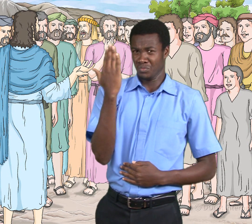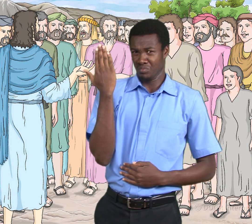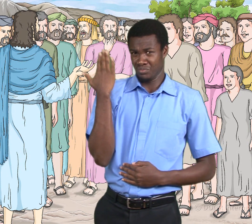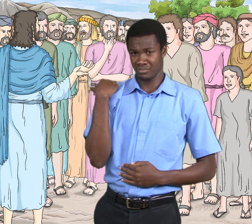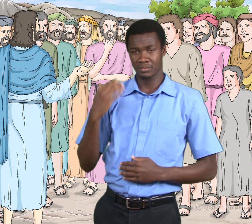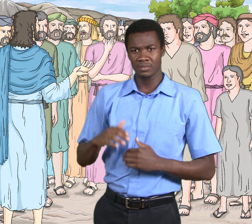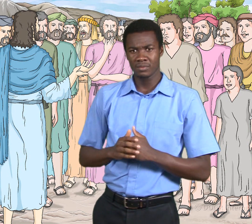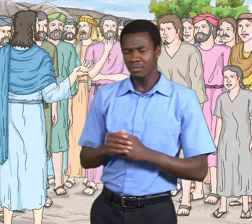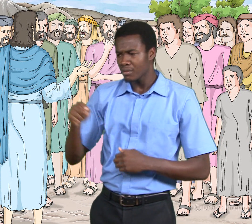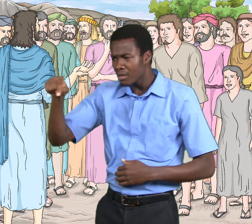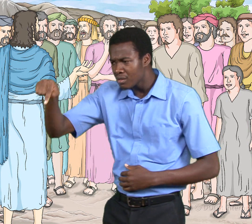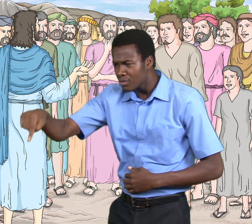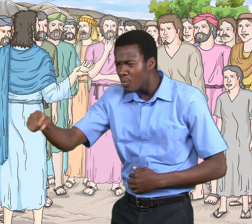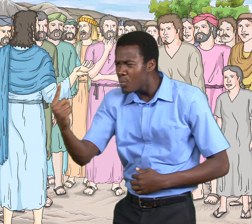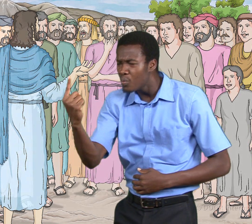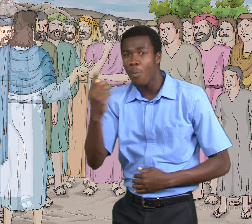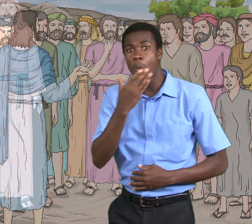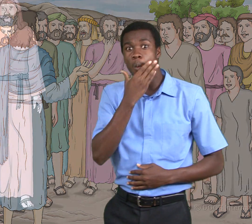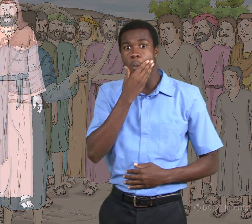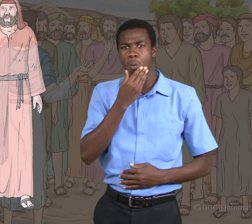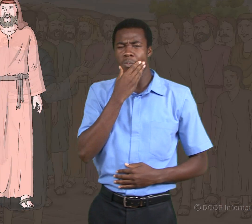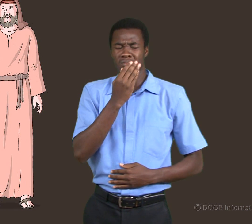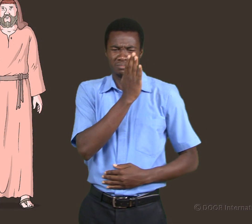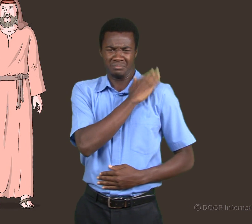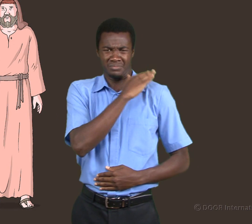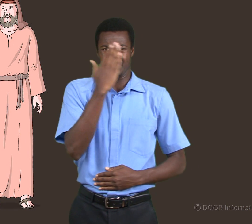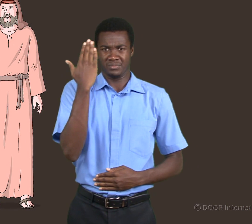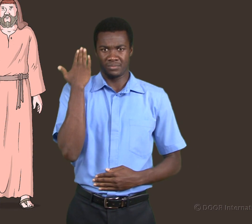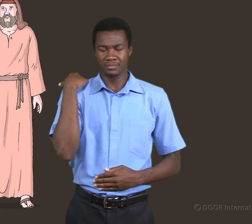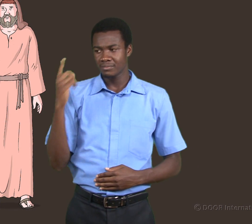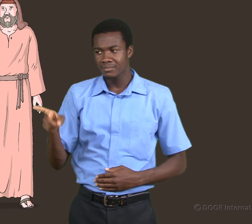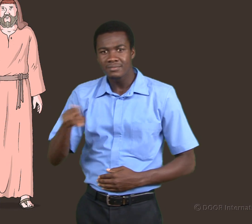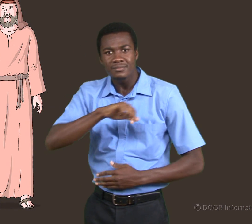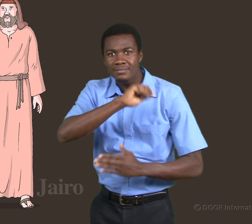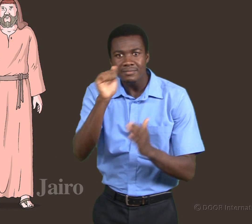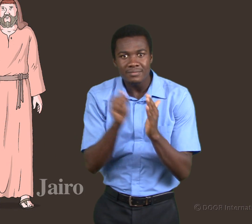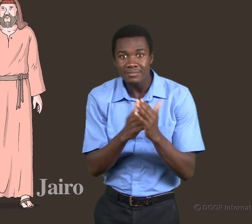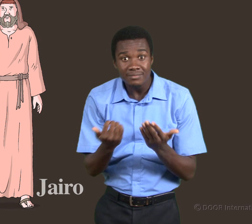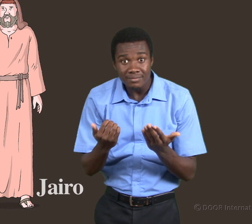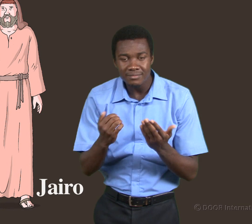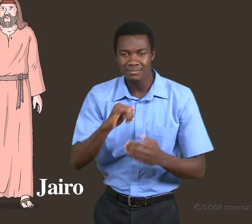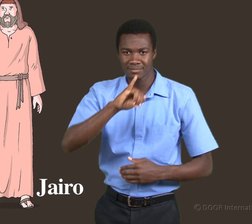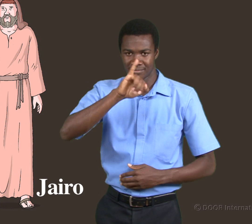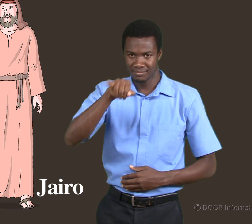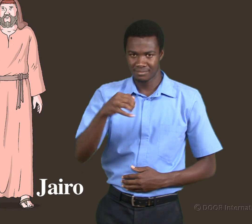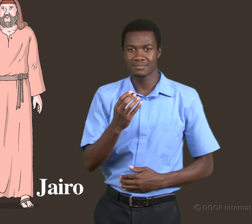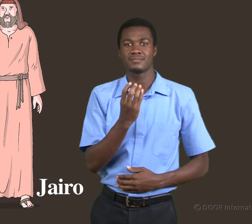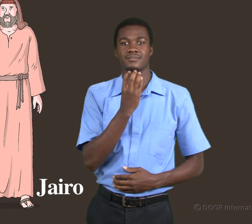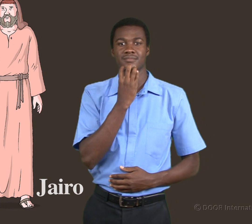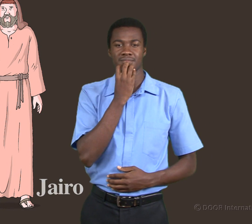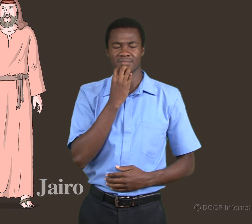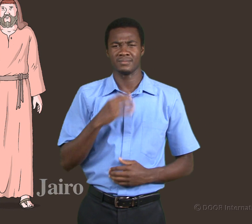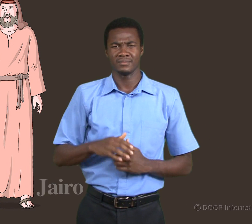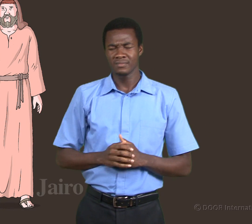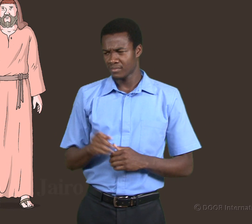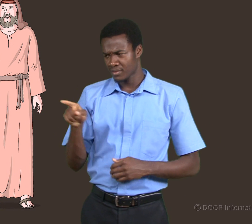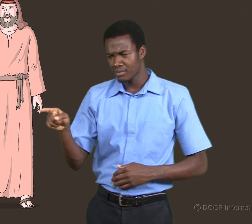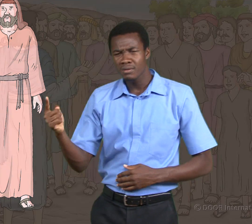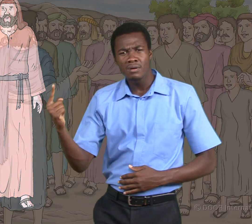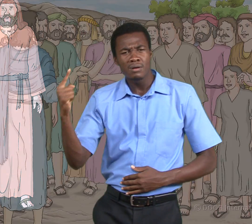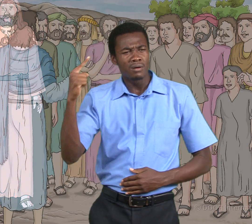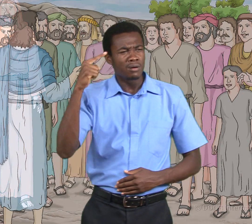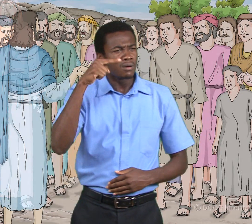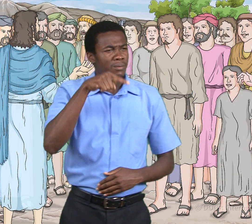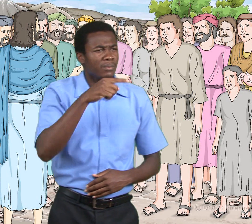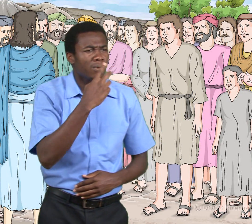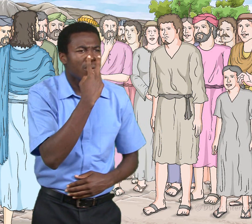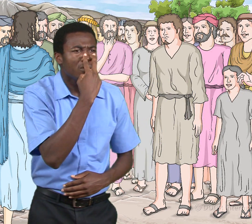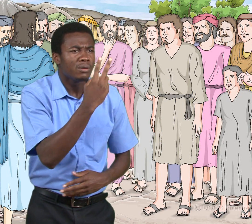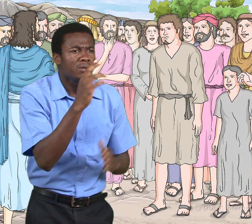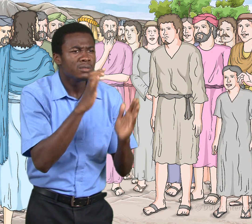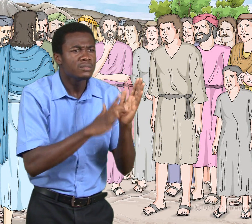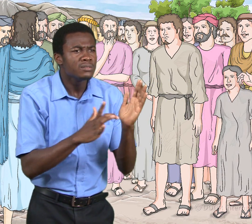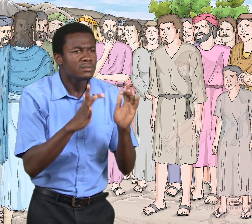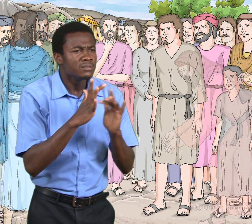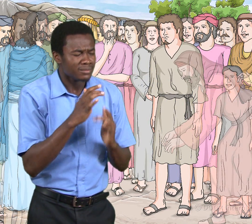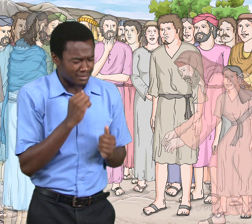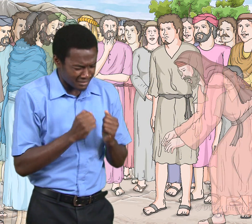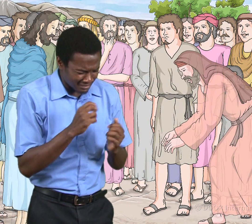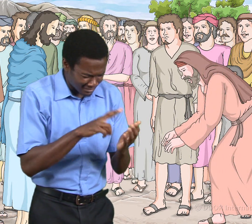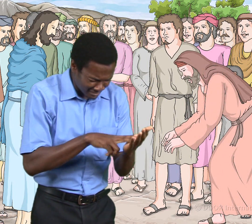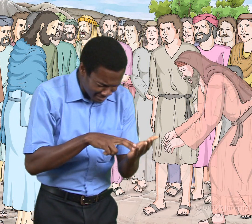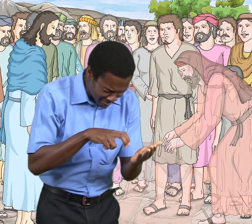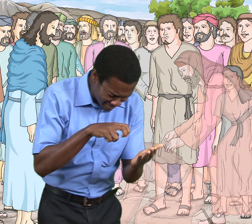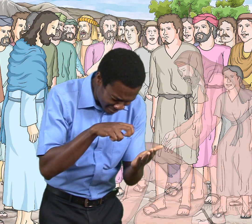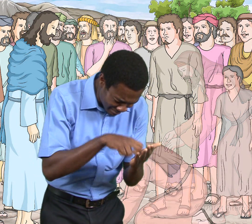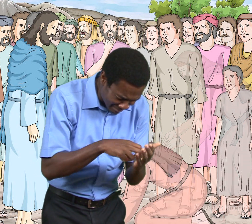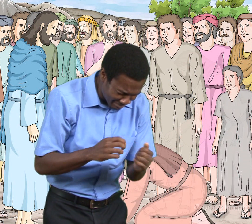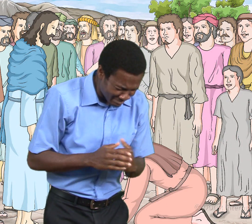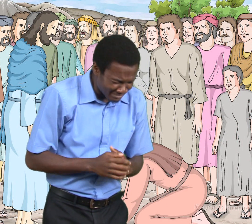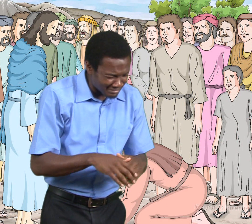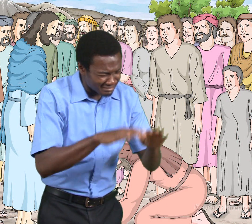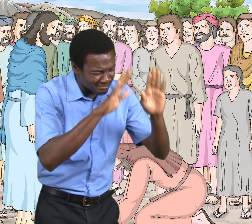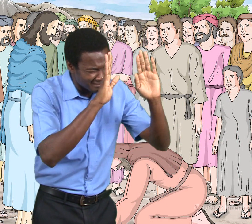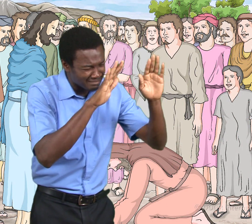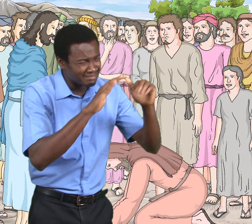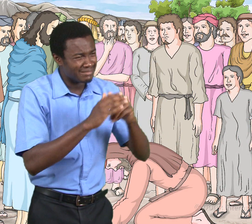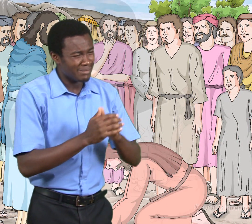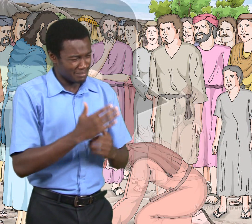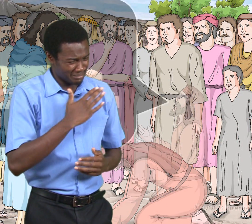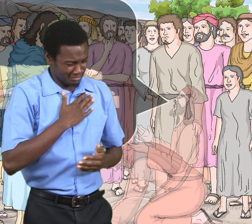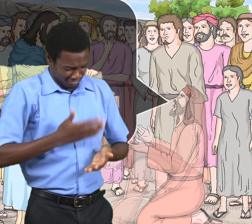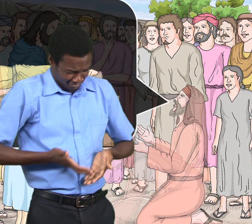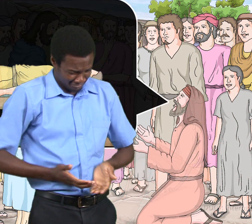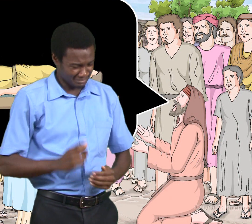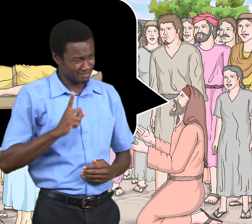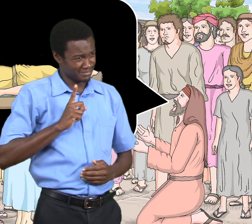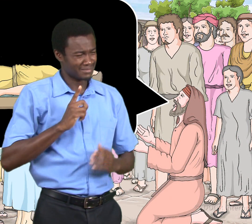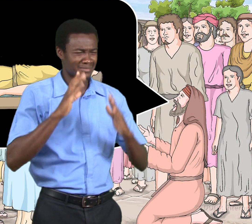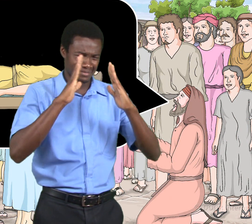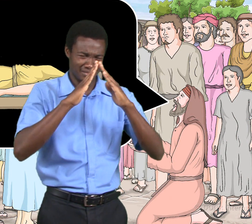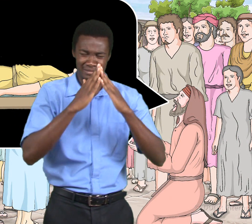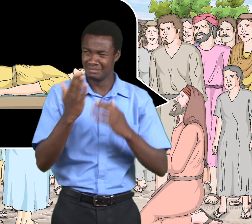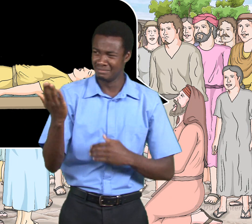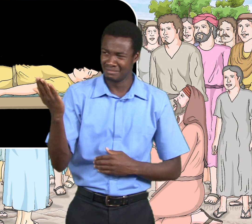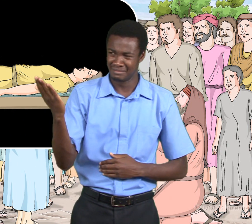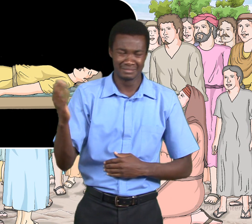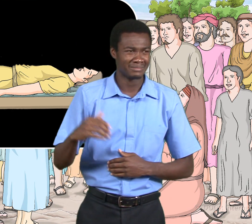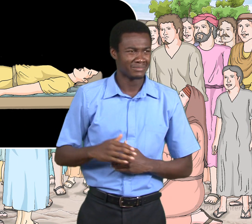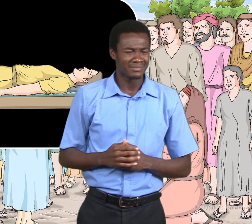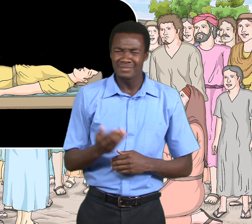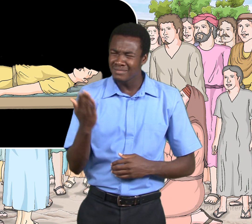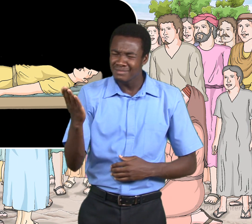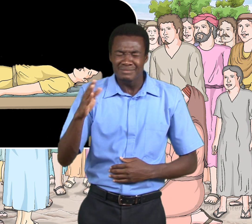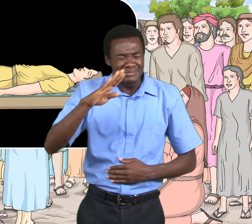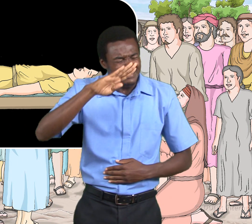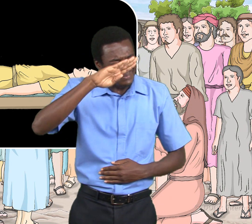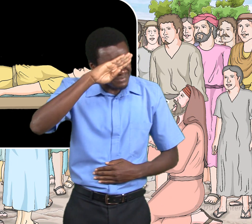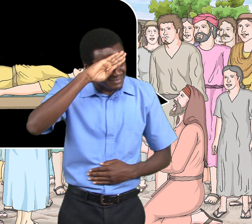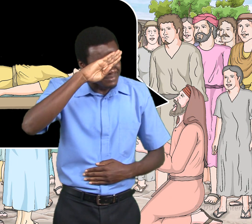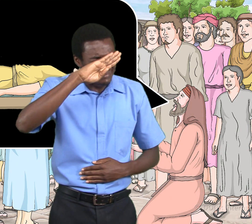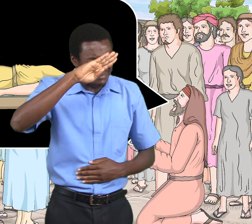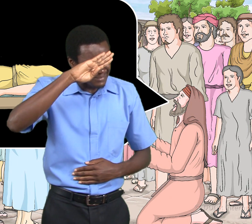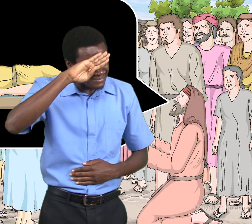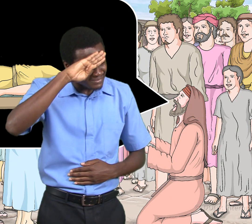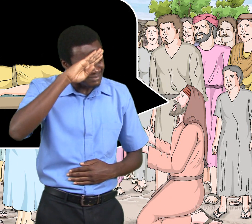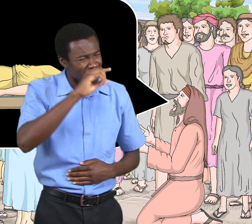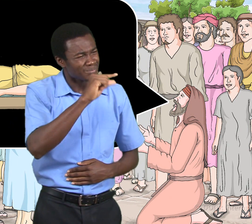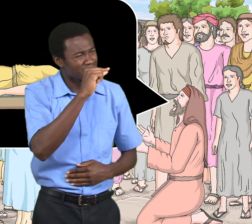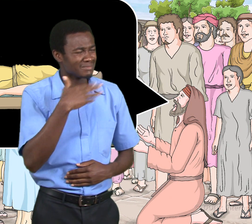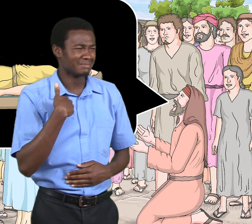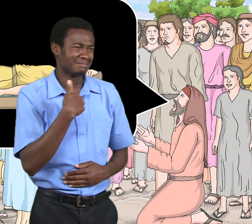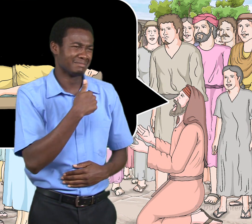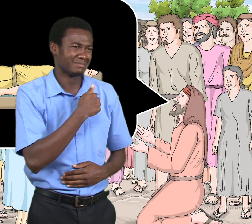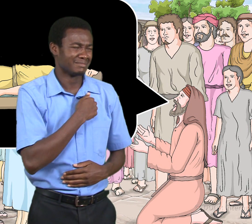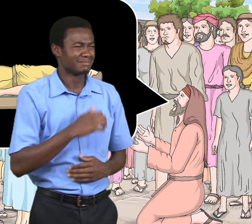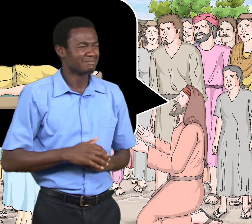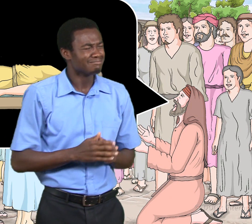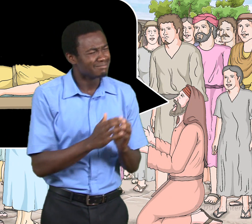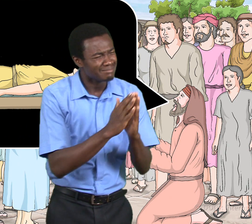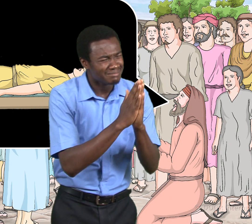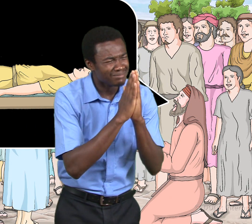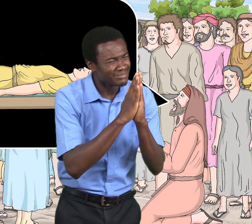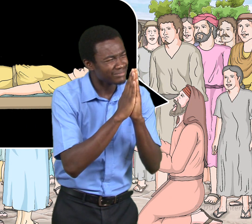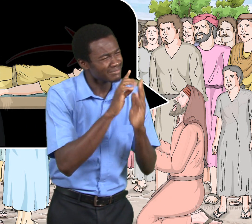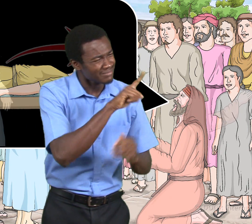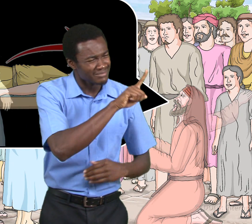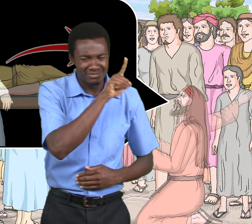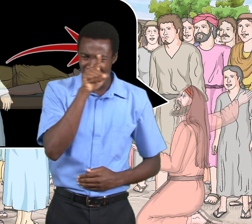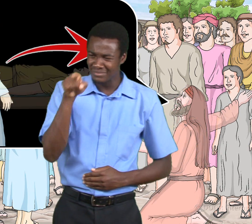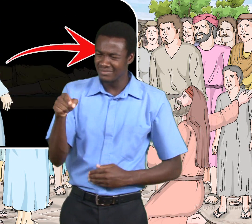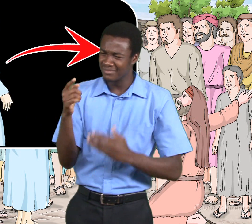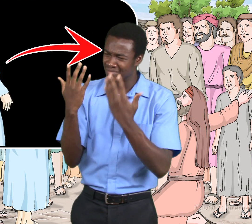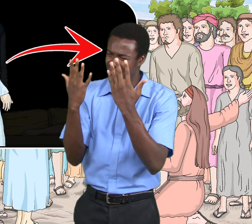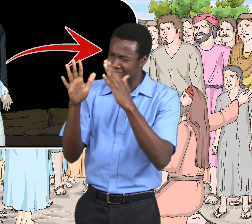A synagogue leader named Jairus arrived, and seeing Jesus, he fell at His feet and pleaded with Him urgently, “My little daughter is near death.